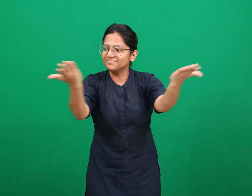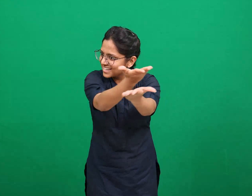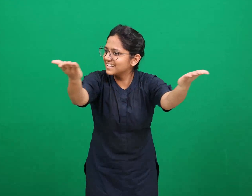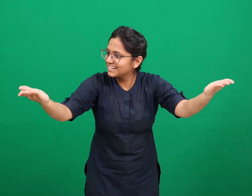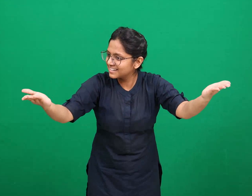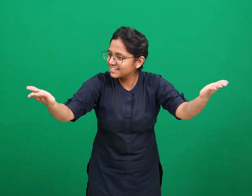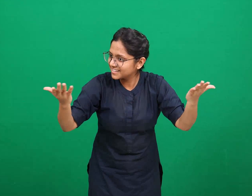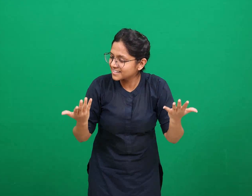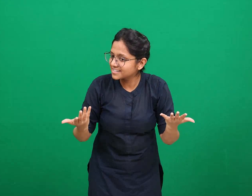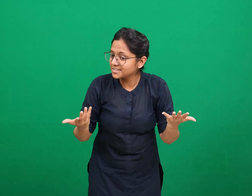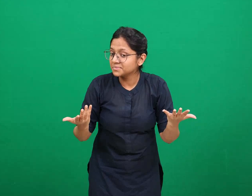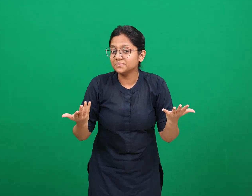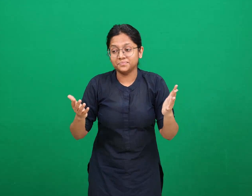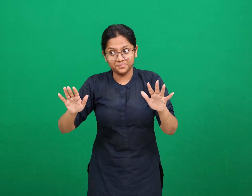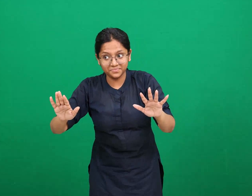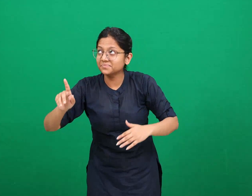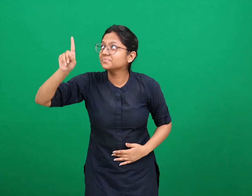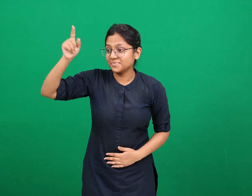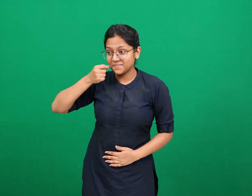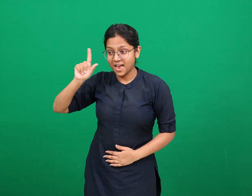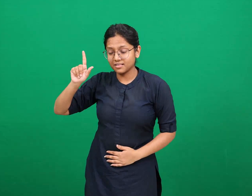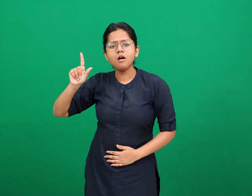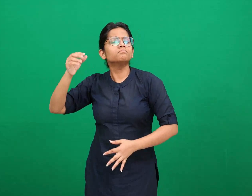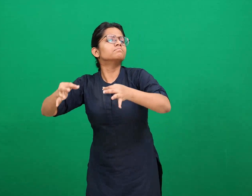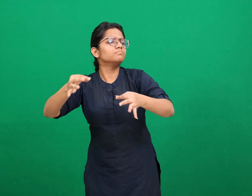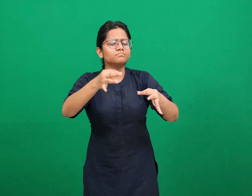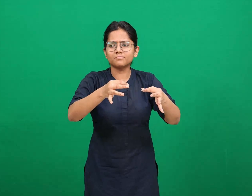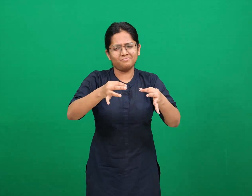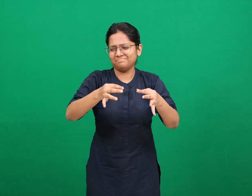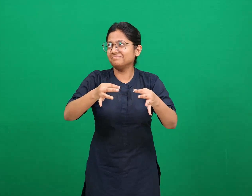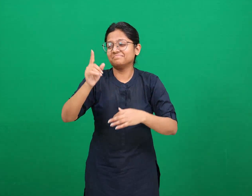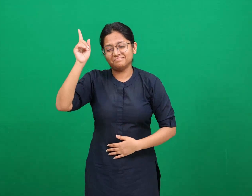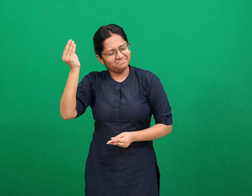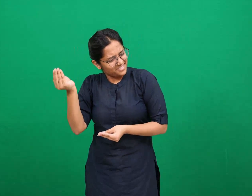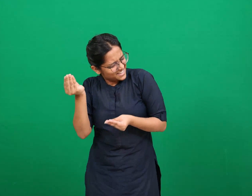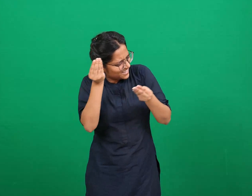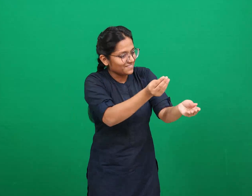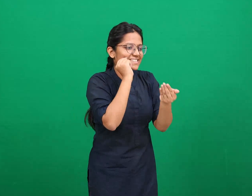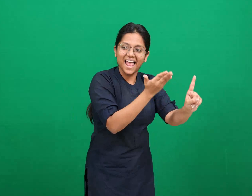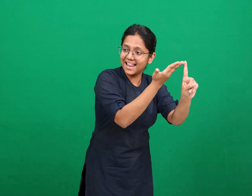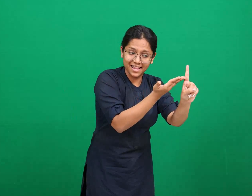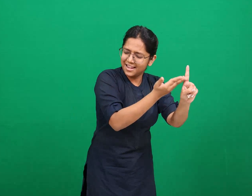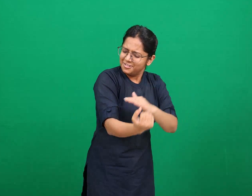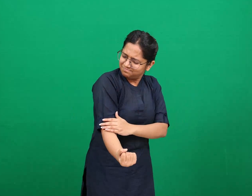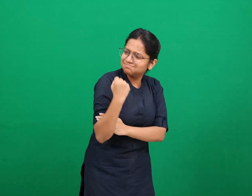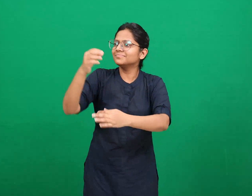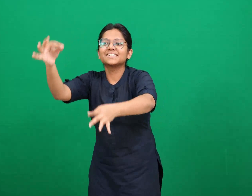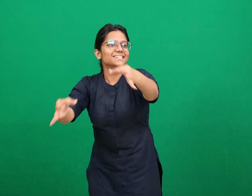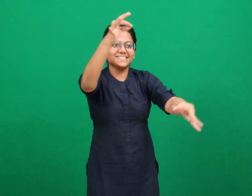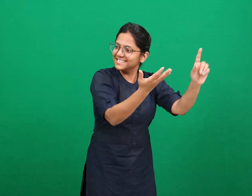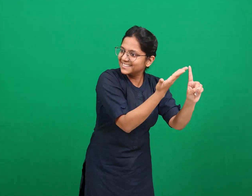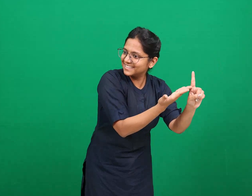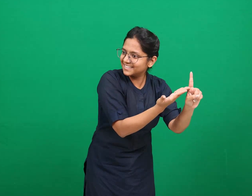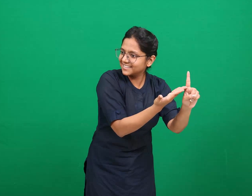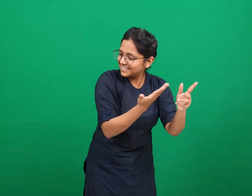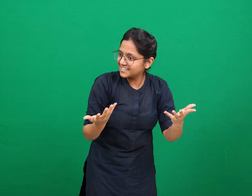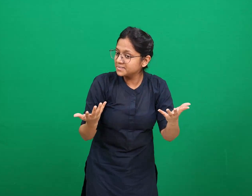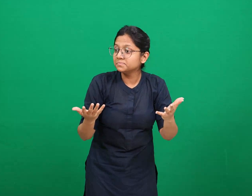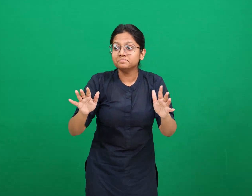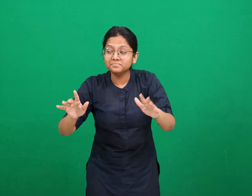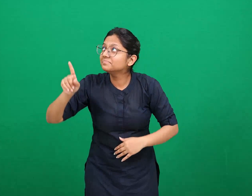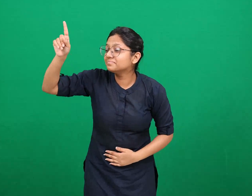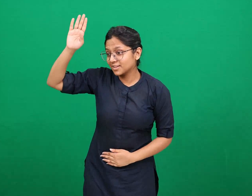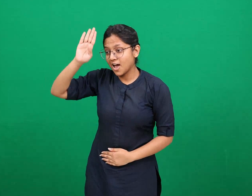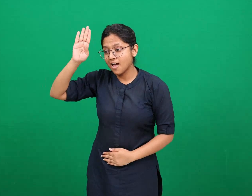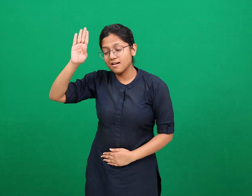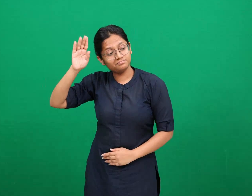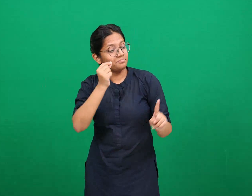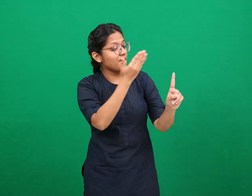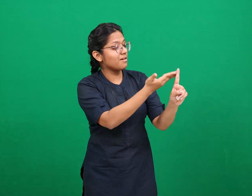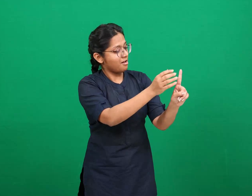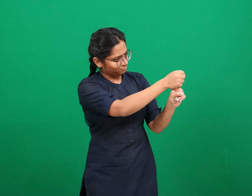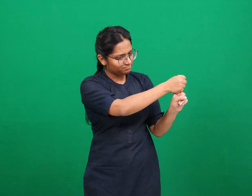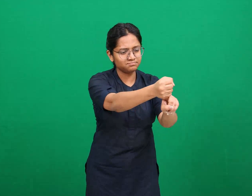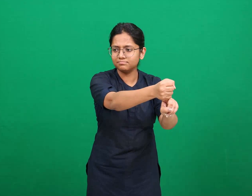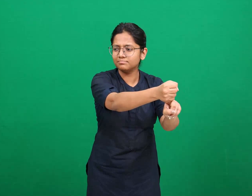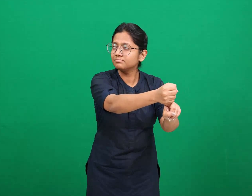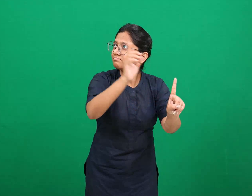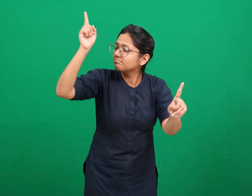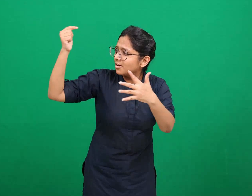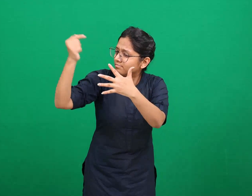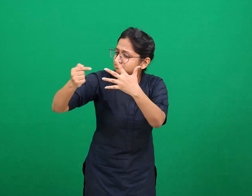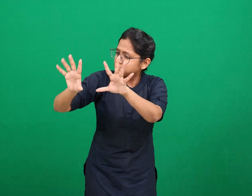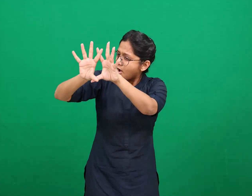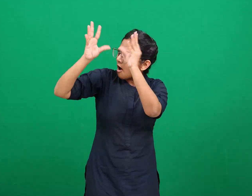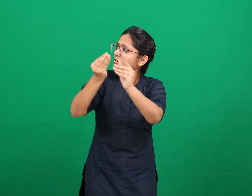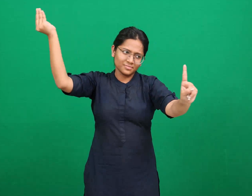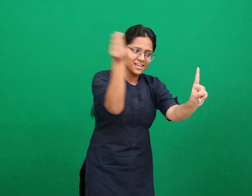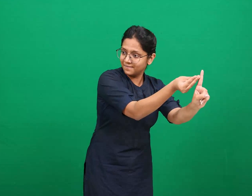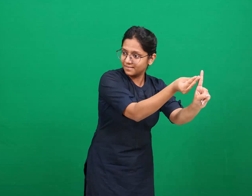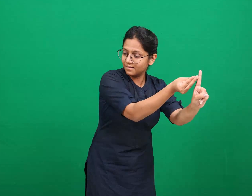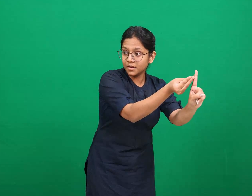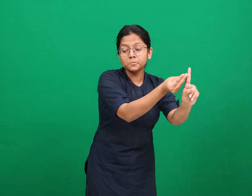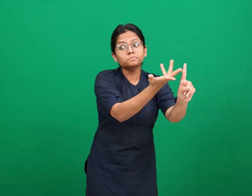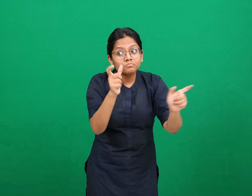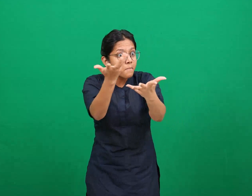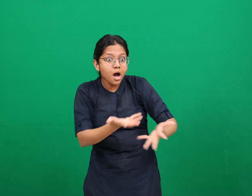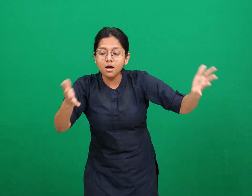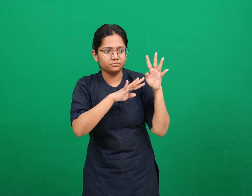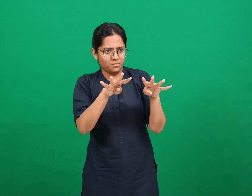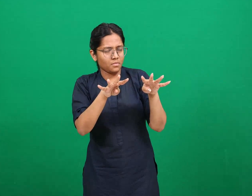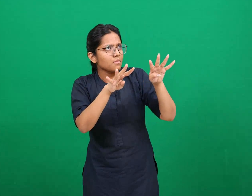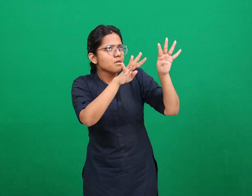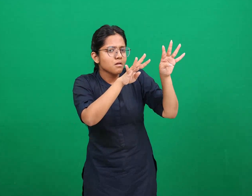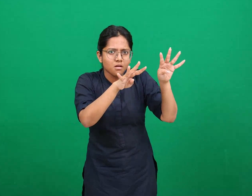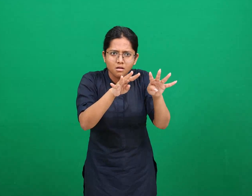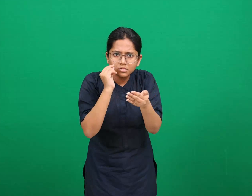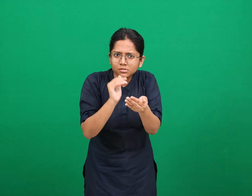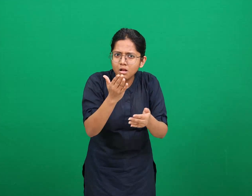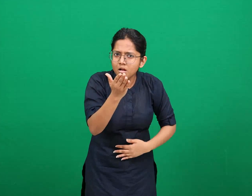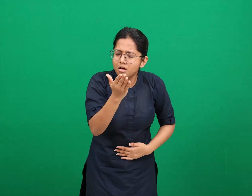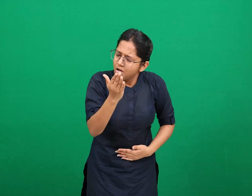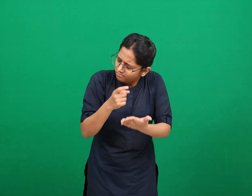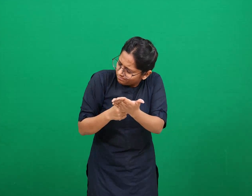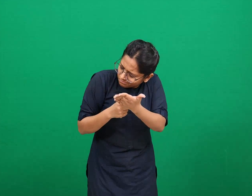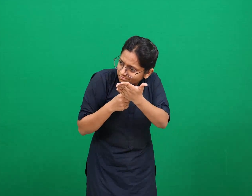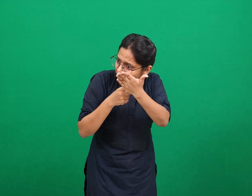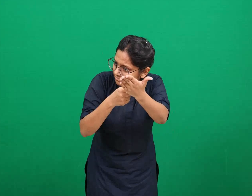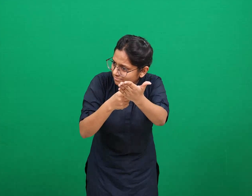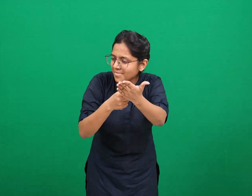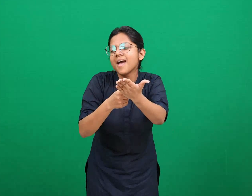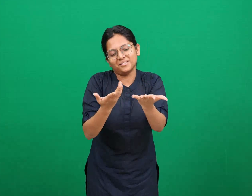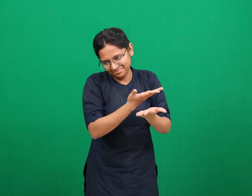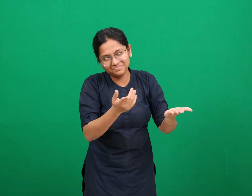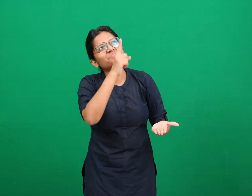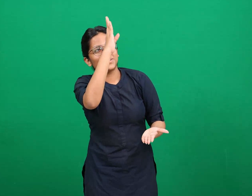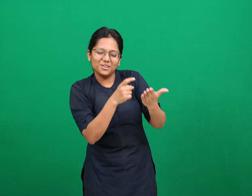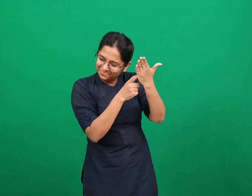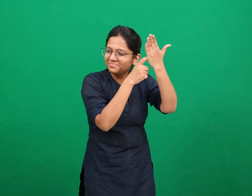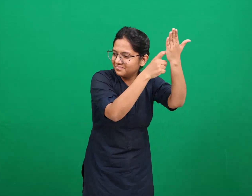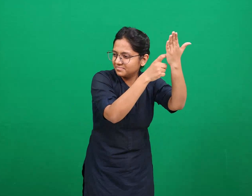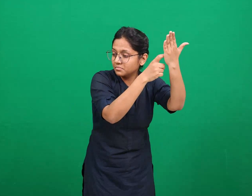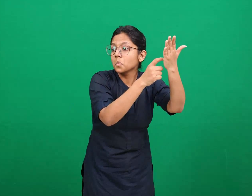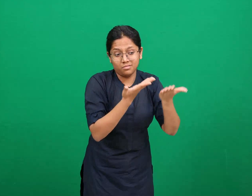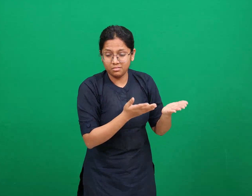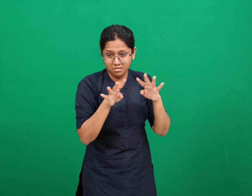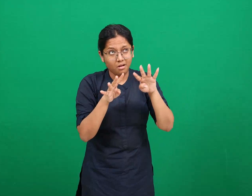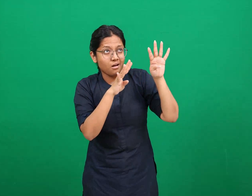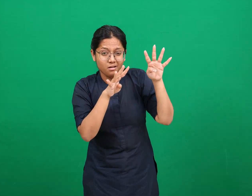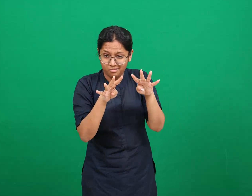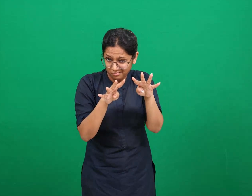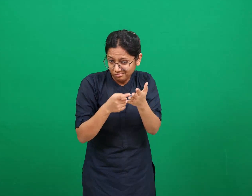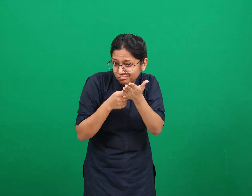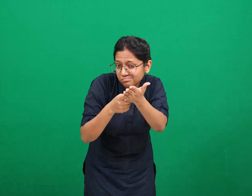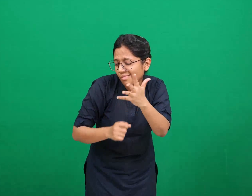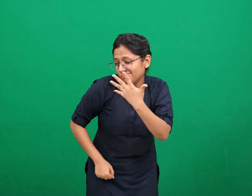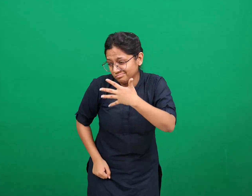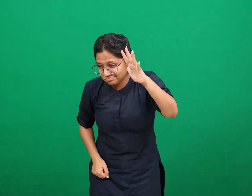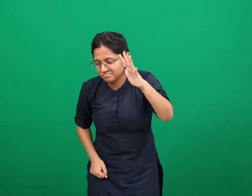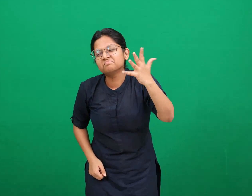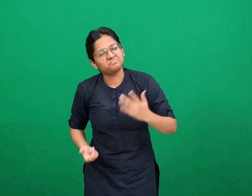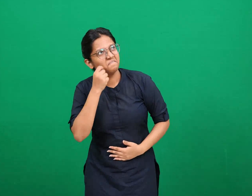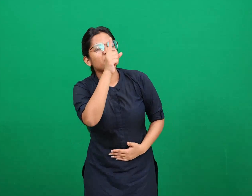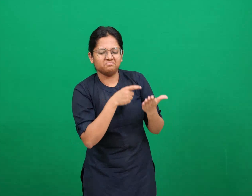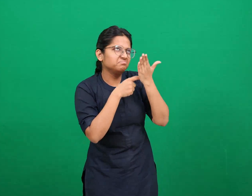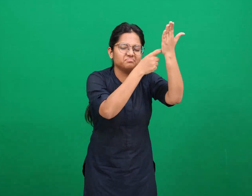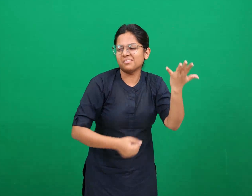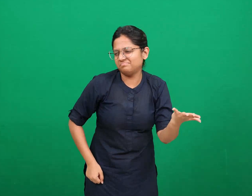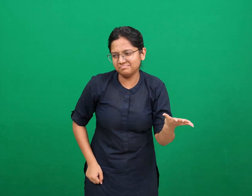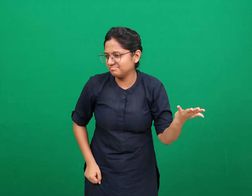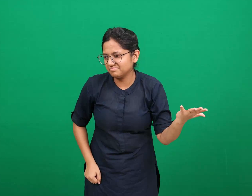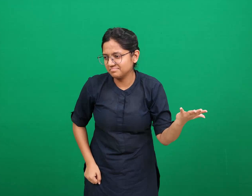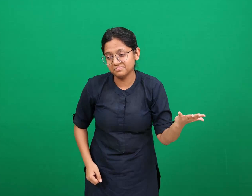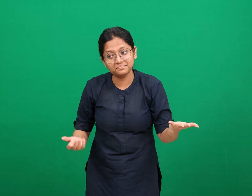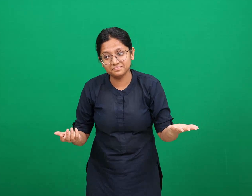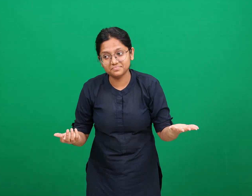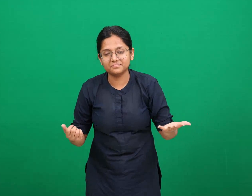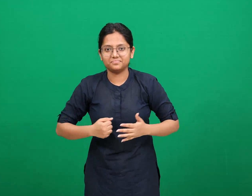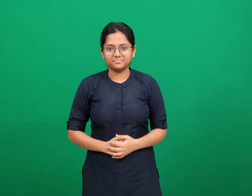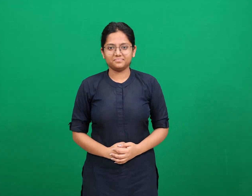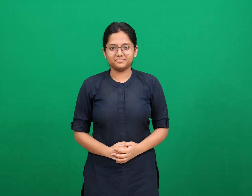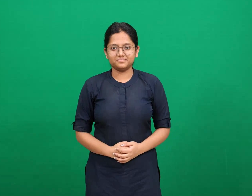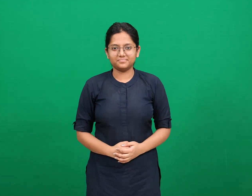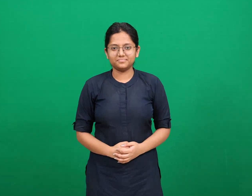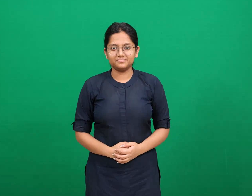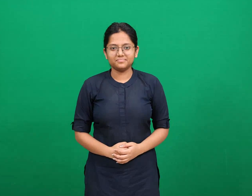Furthermore, the Father judges no one, but has assigned all judgment to the Son, so that all may honor the Son just as they honor the Father. Whoever does not honor the Son does not honor the Father who sent Him.